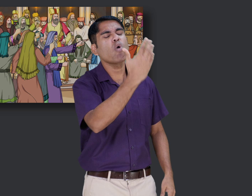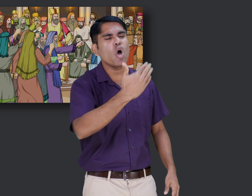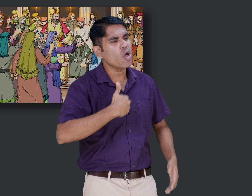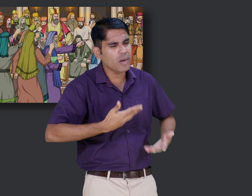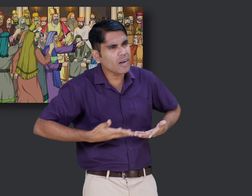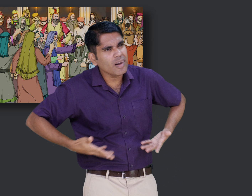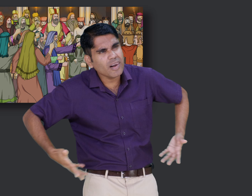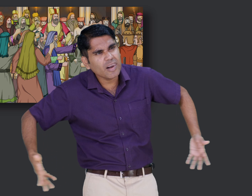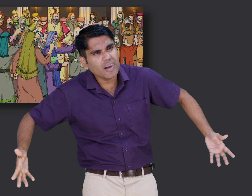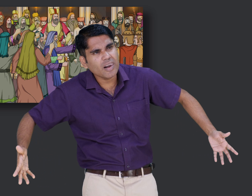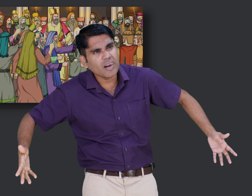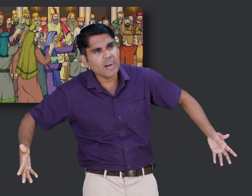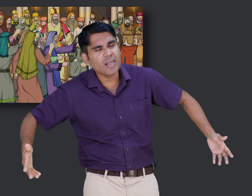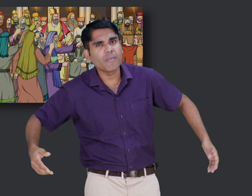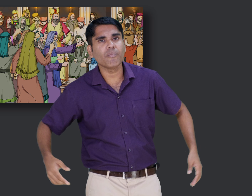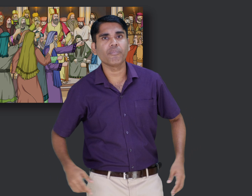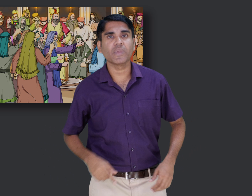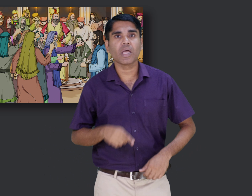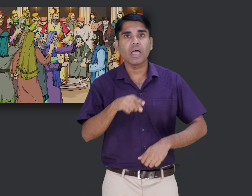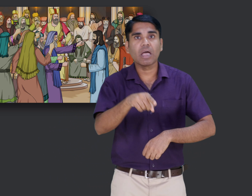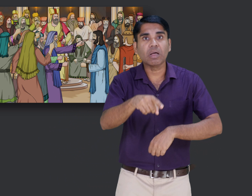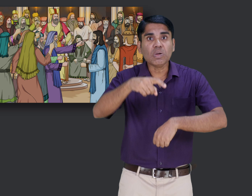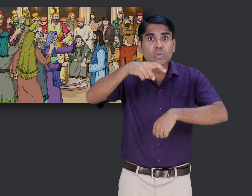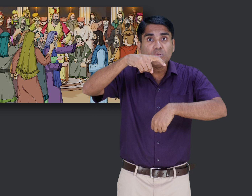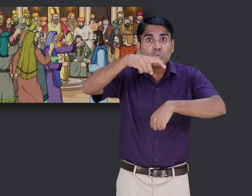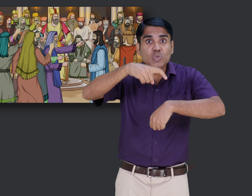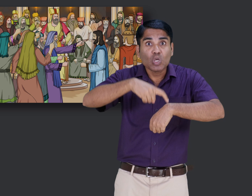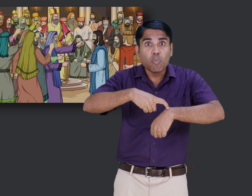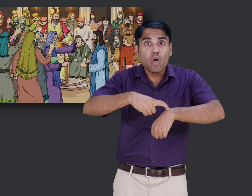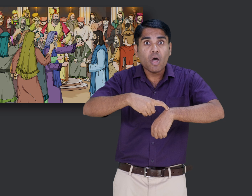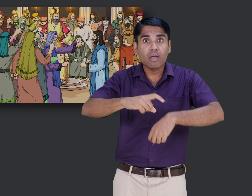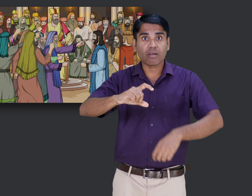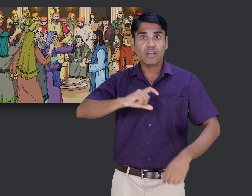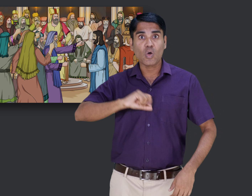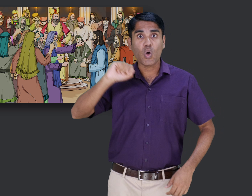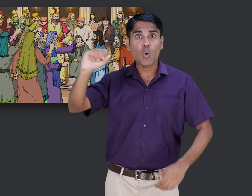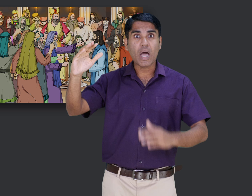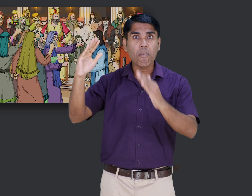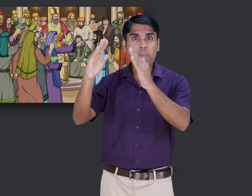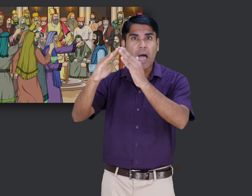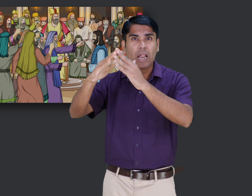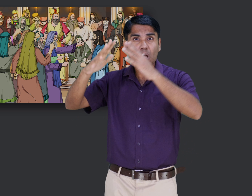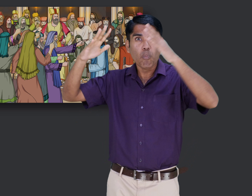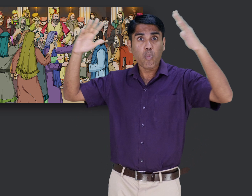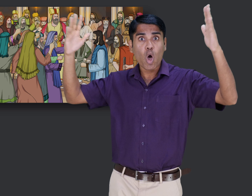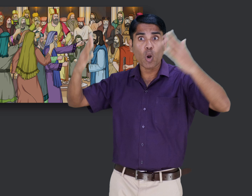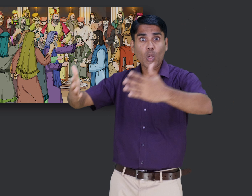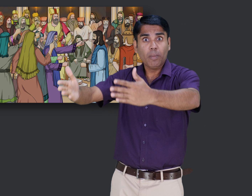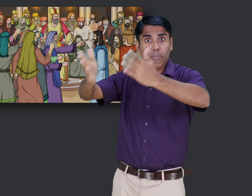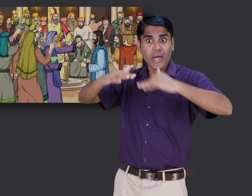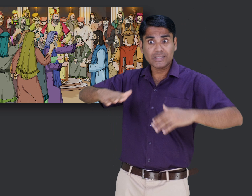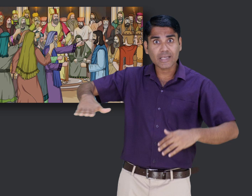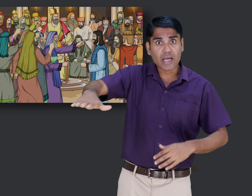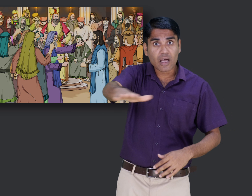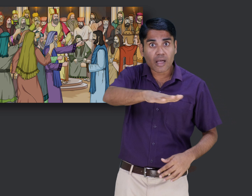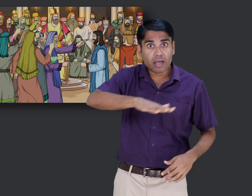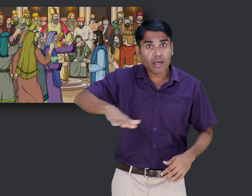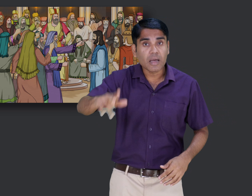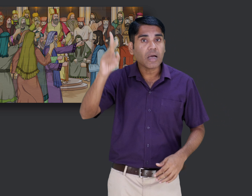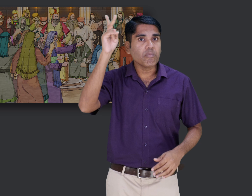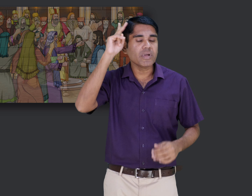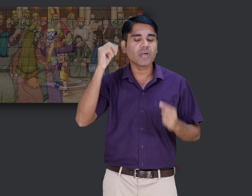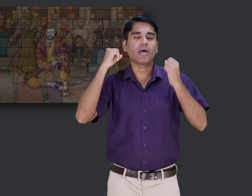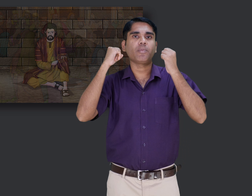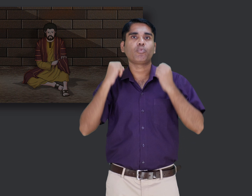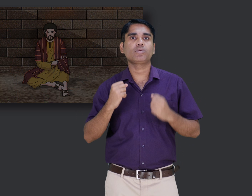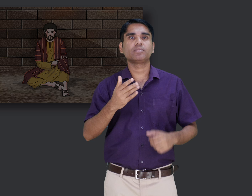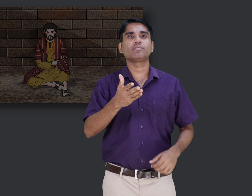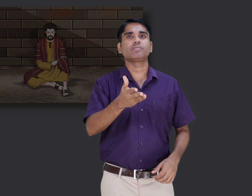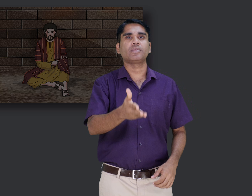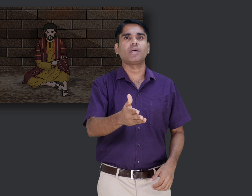Who hit You?”